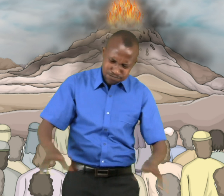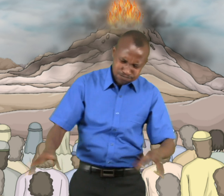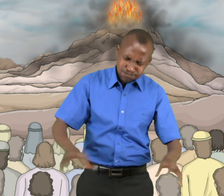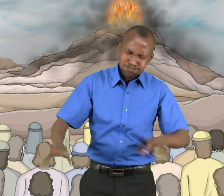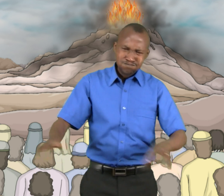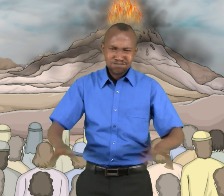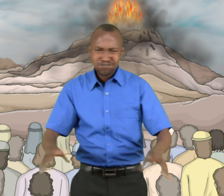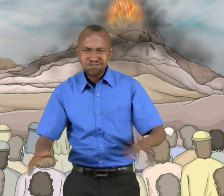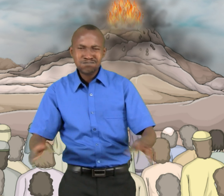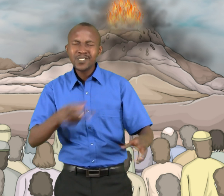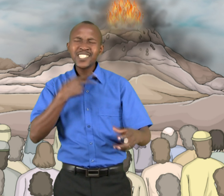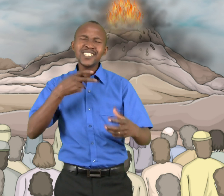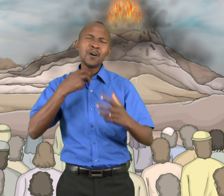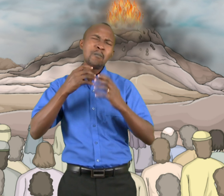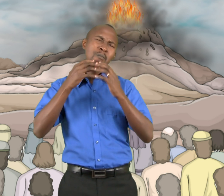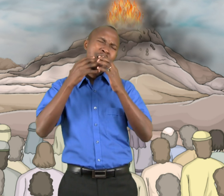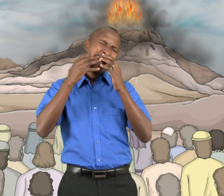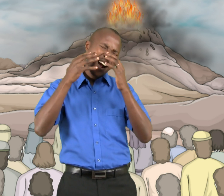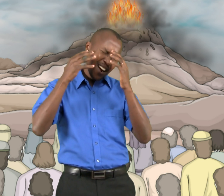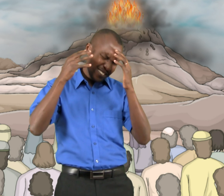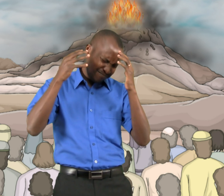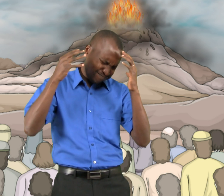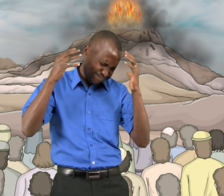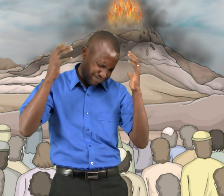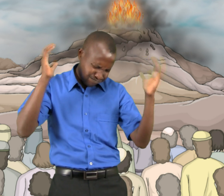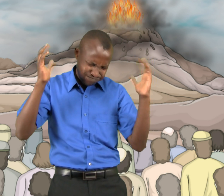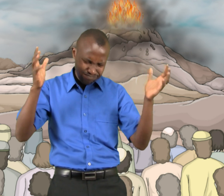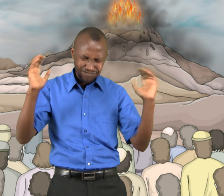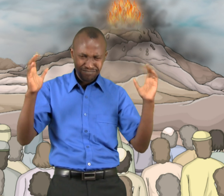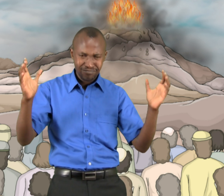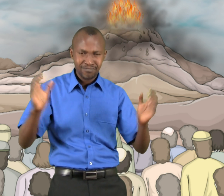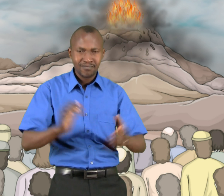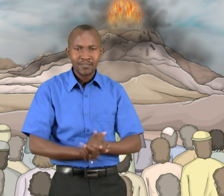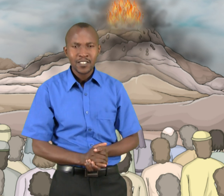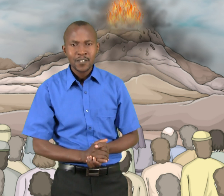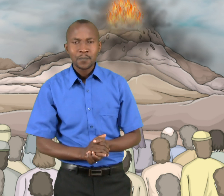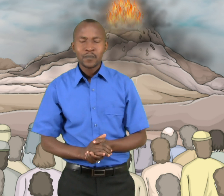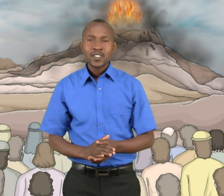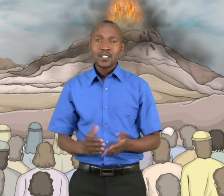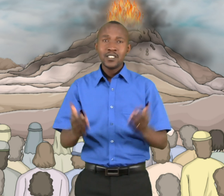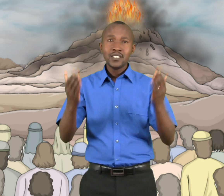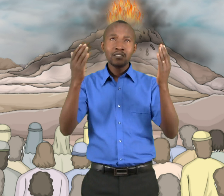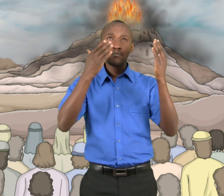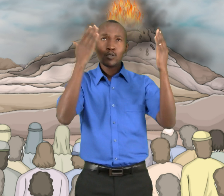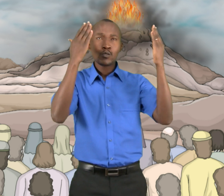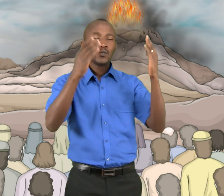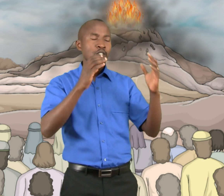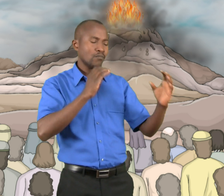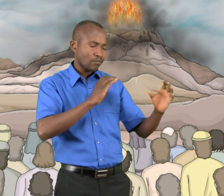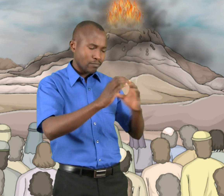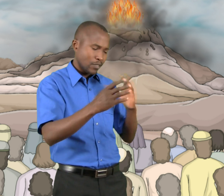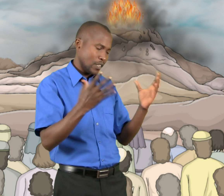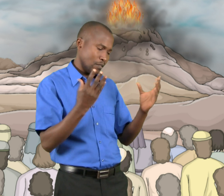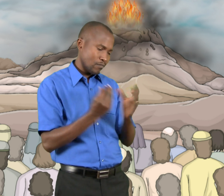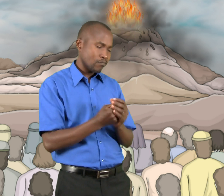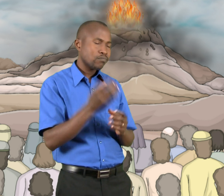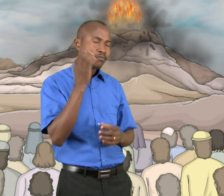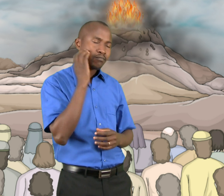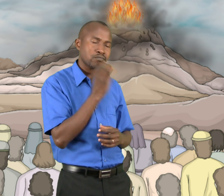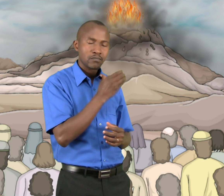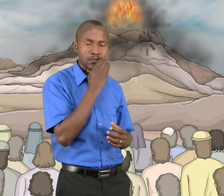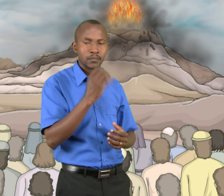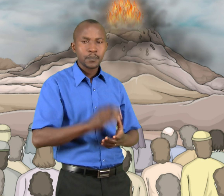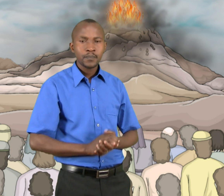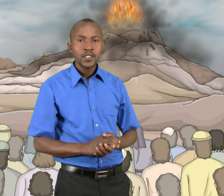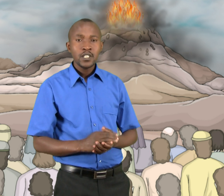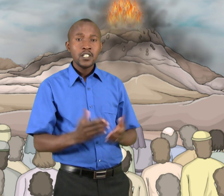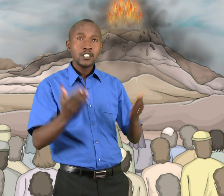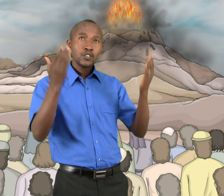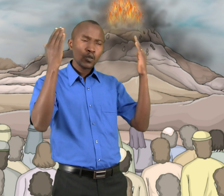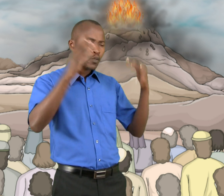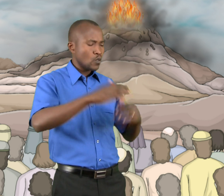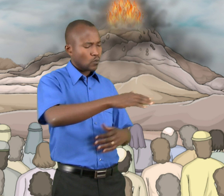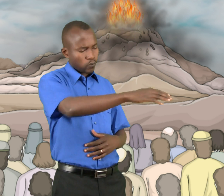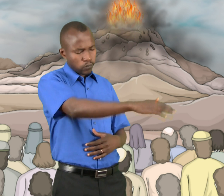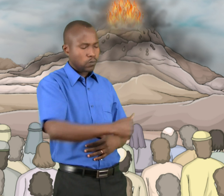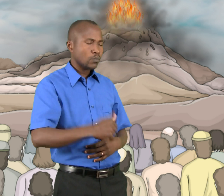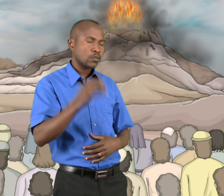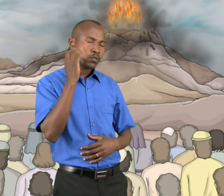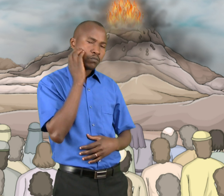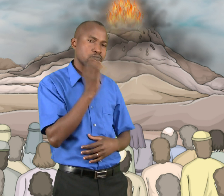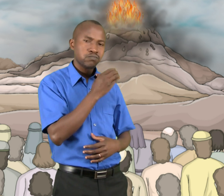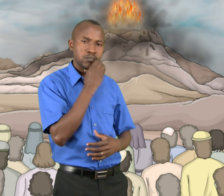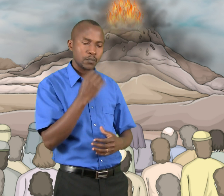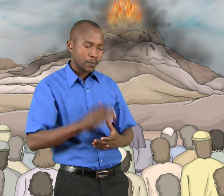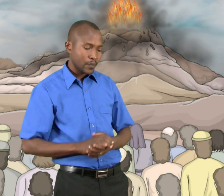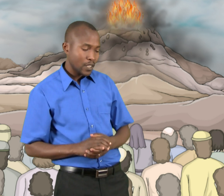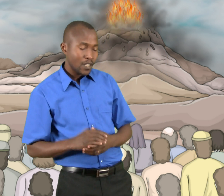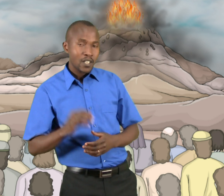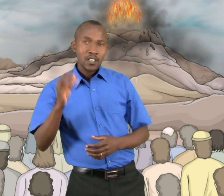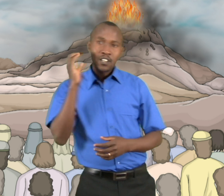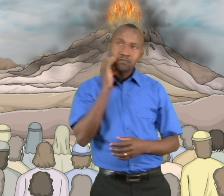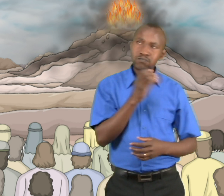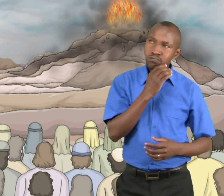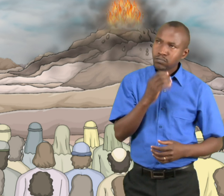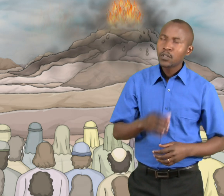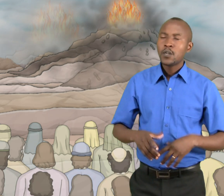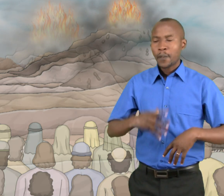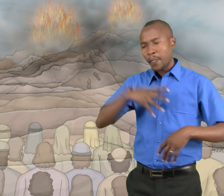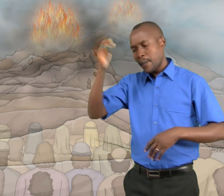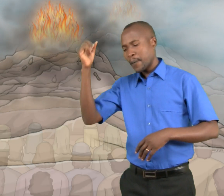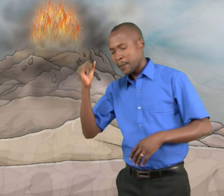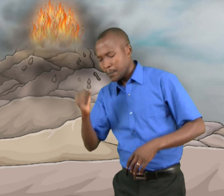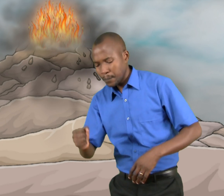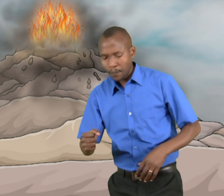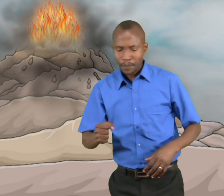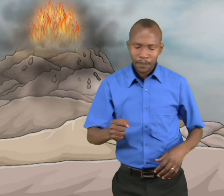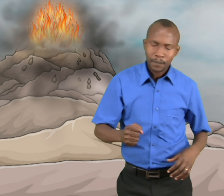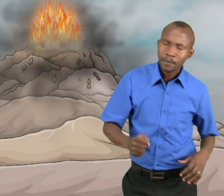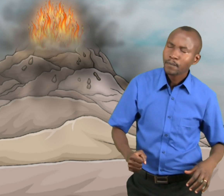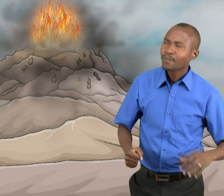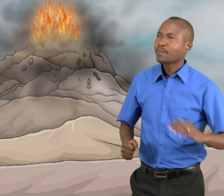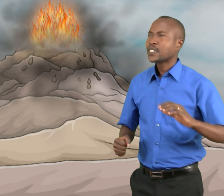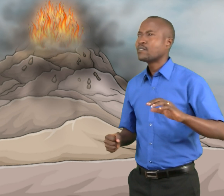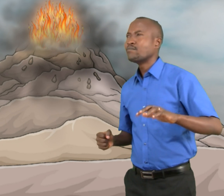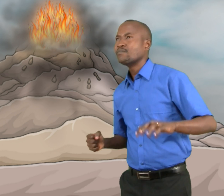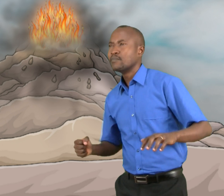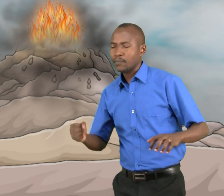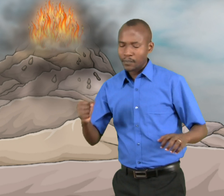And as the sound of the ram’s horn grew louder and louder, Moses spoke and God answered him in the thunder.